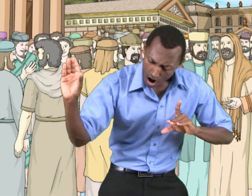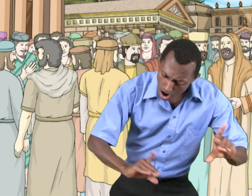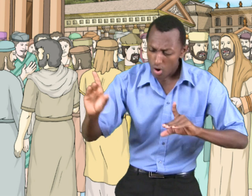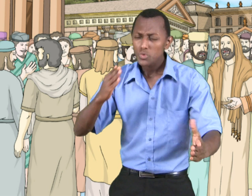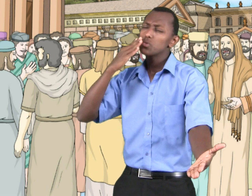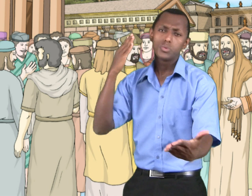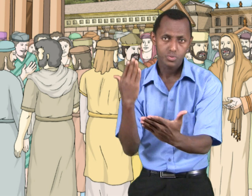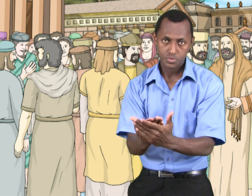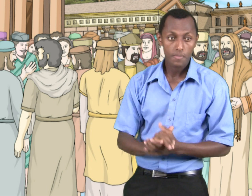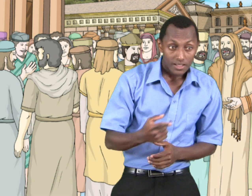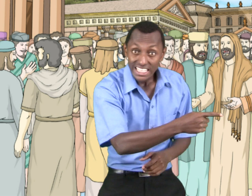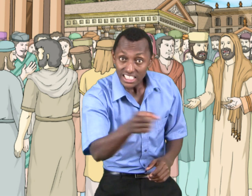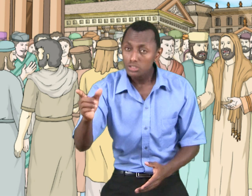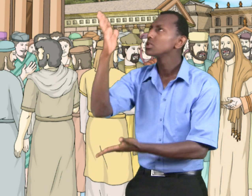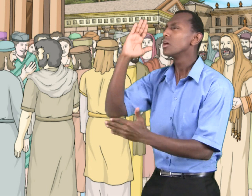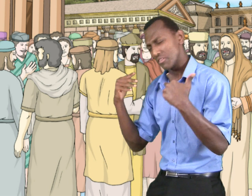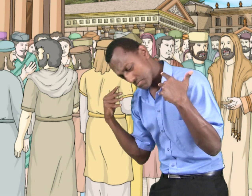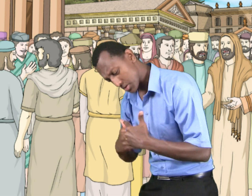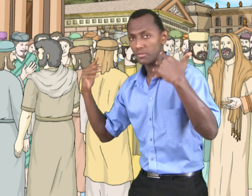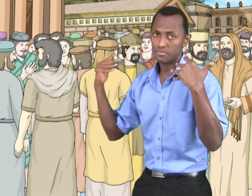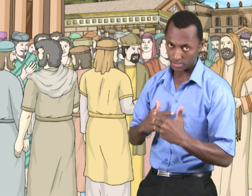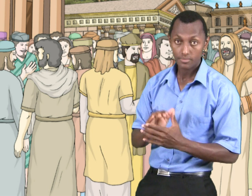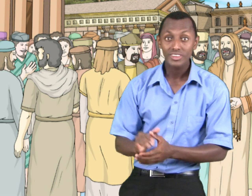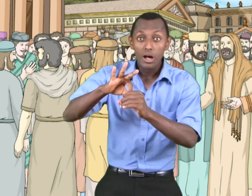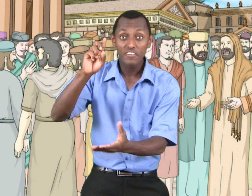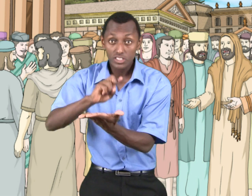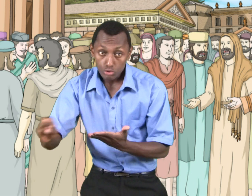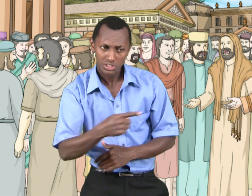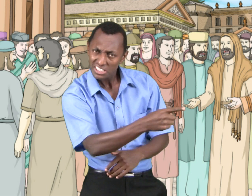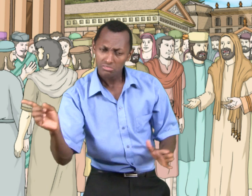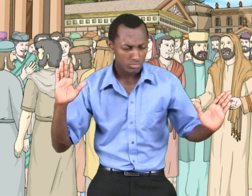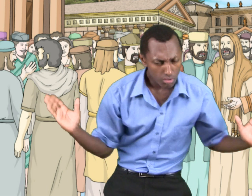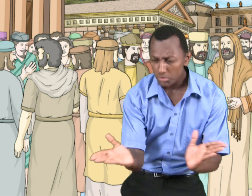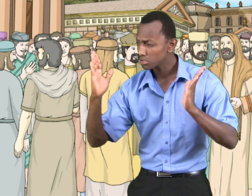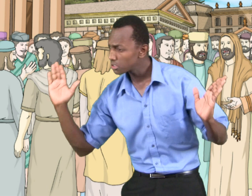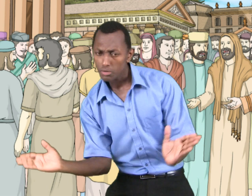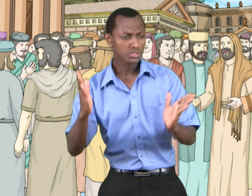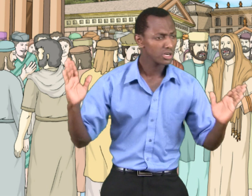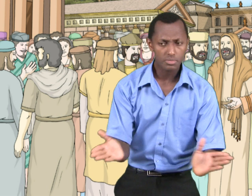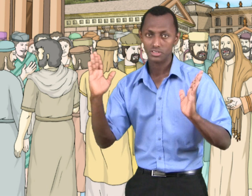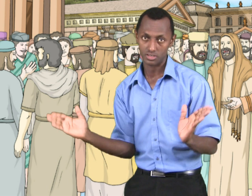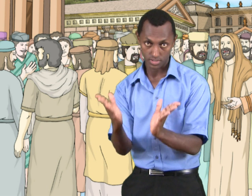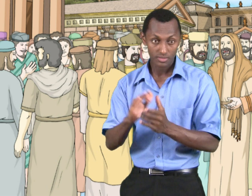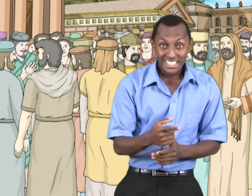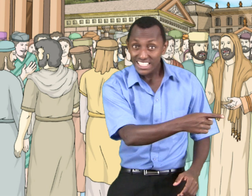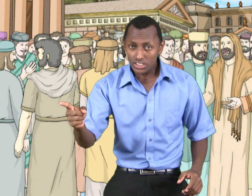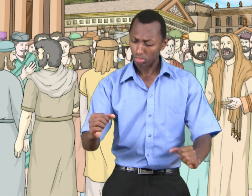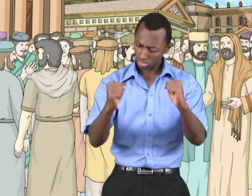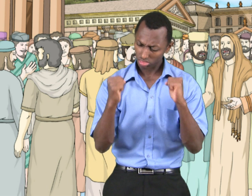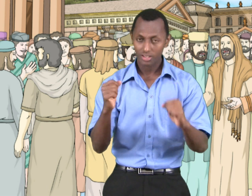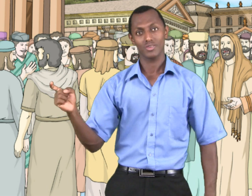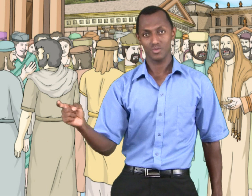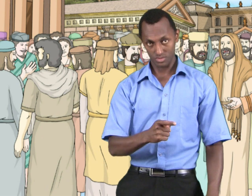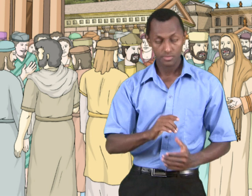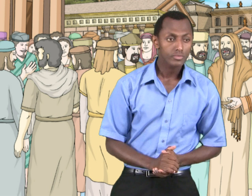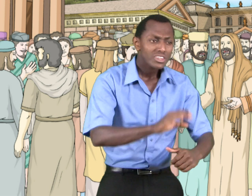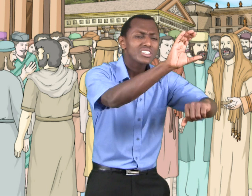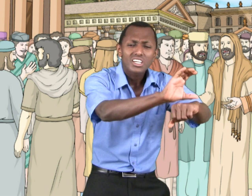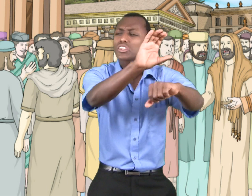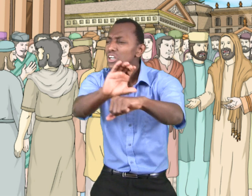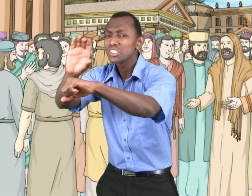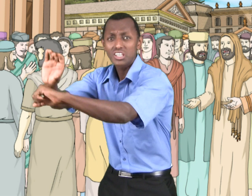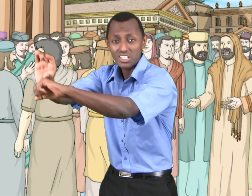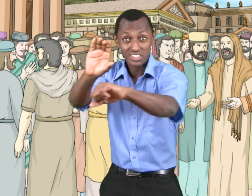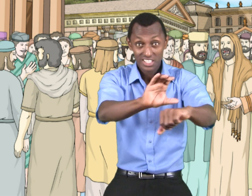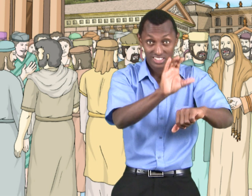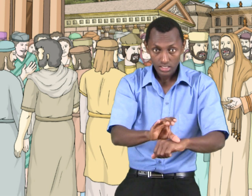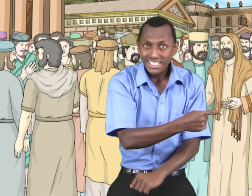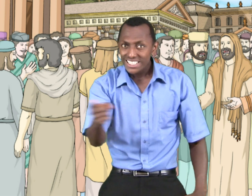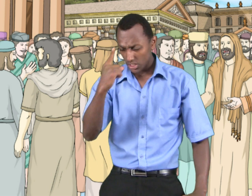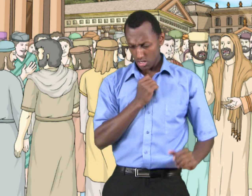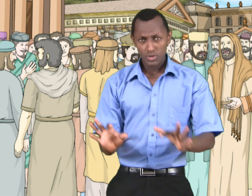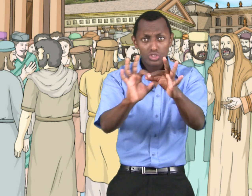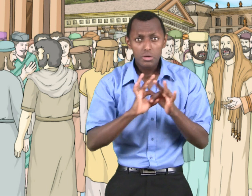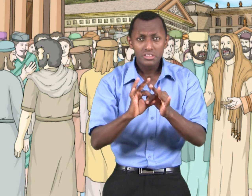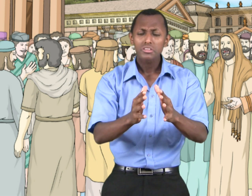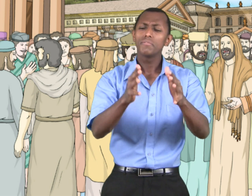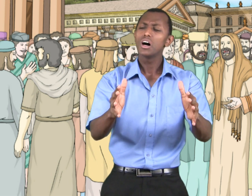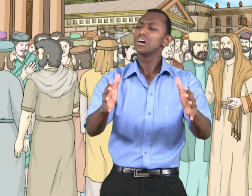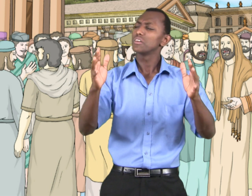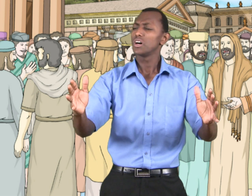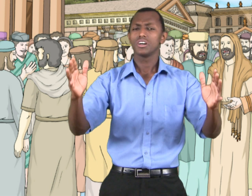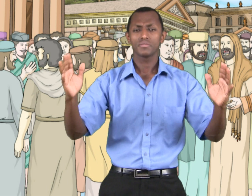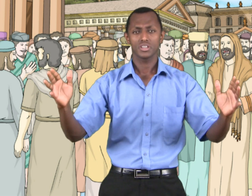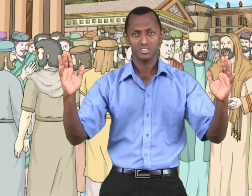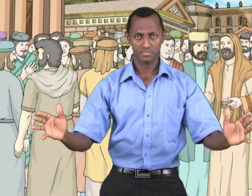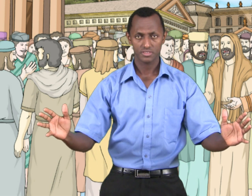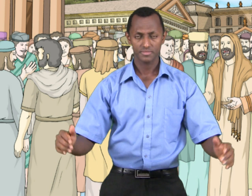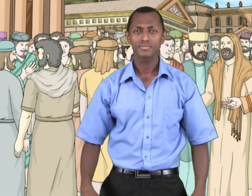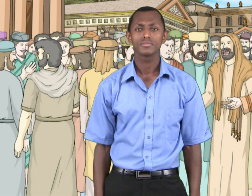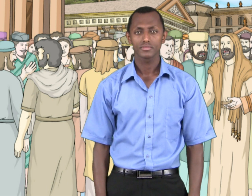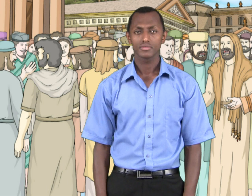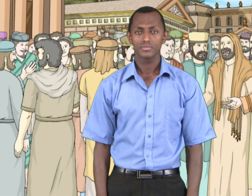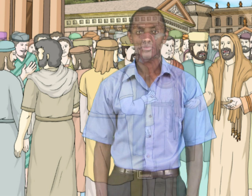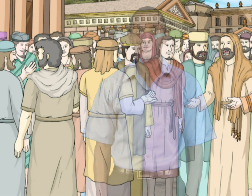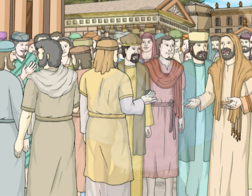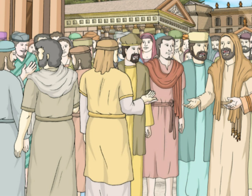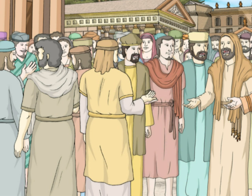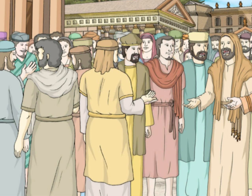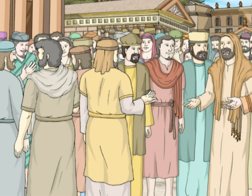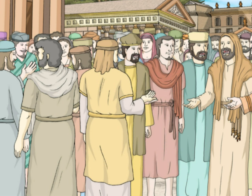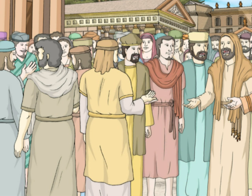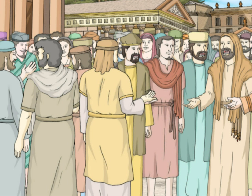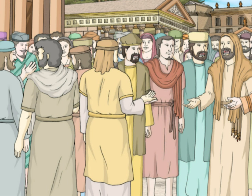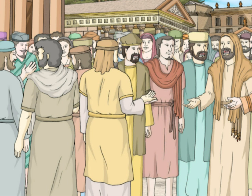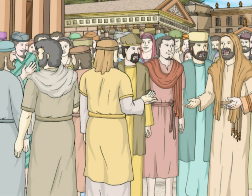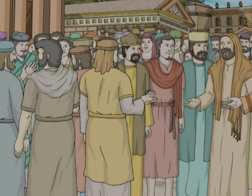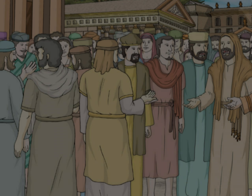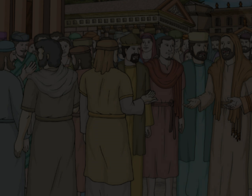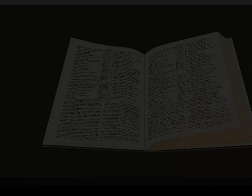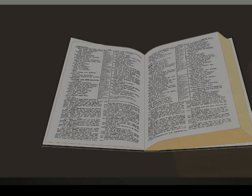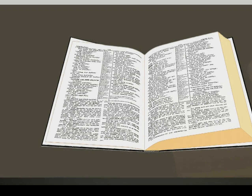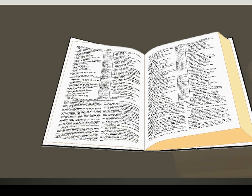It grew in strength and numbers, living in the fear of the Lord and the encouragement of the Holy Spirit.